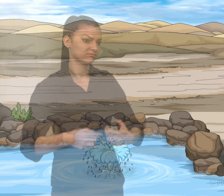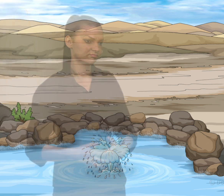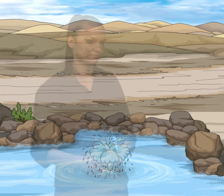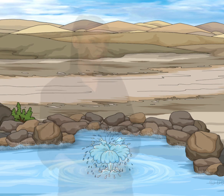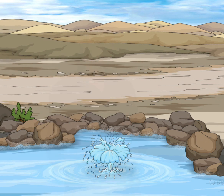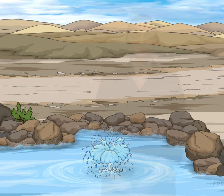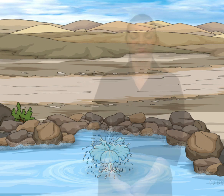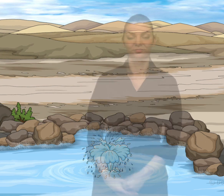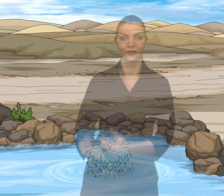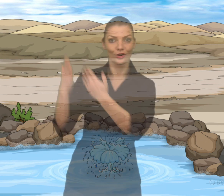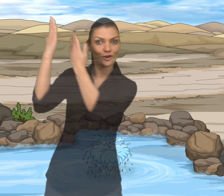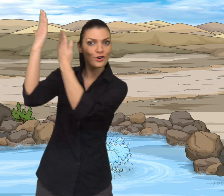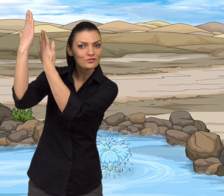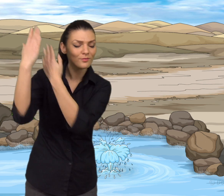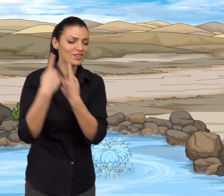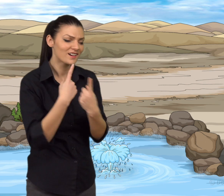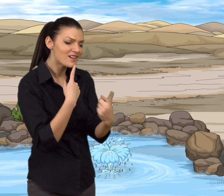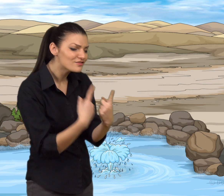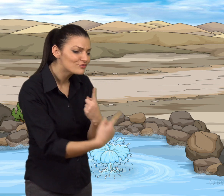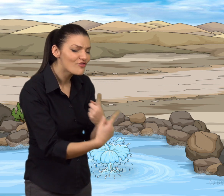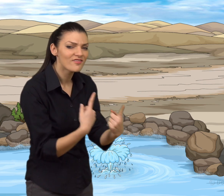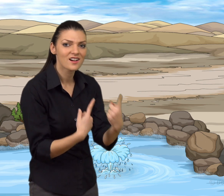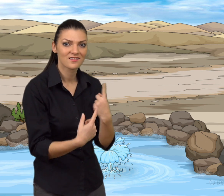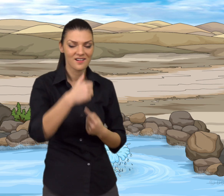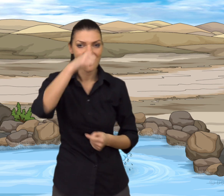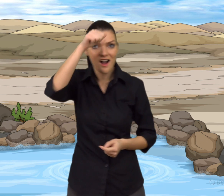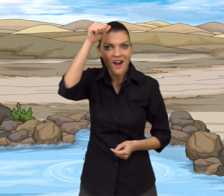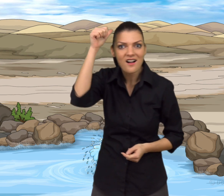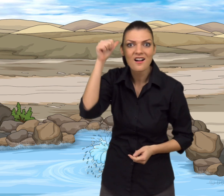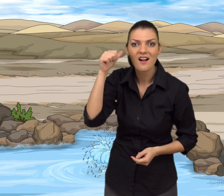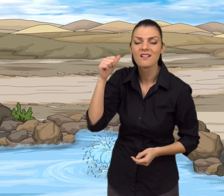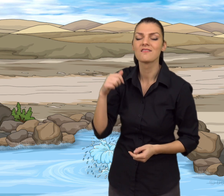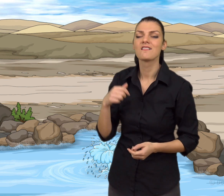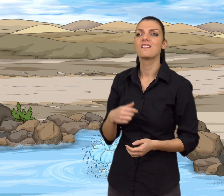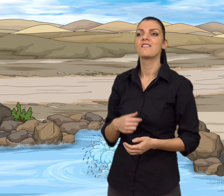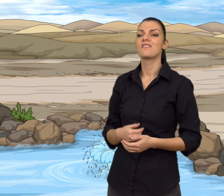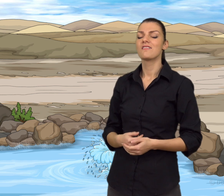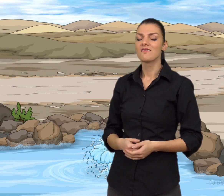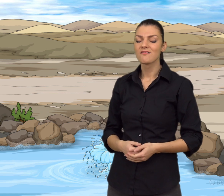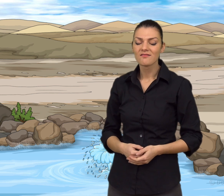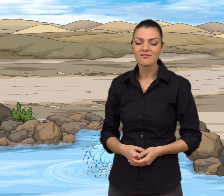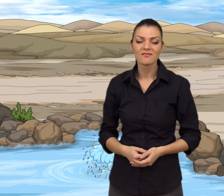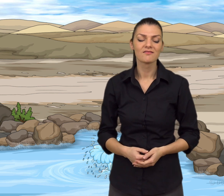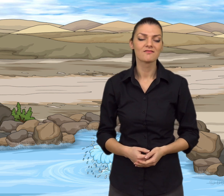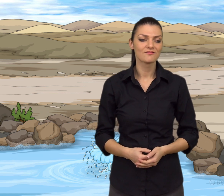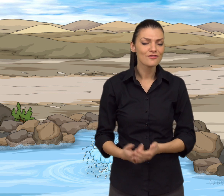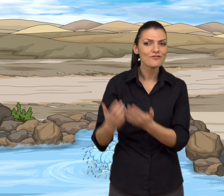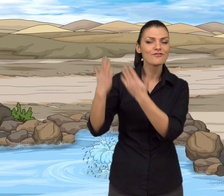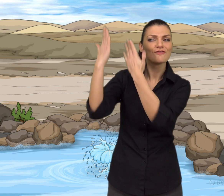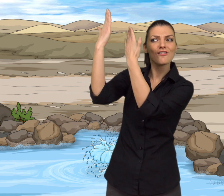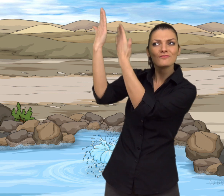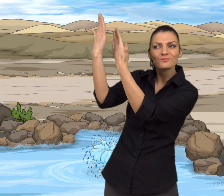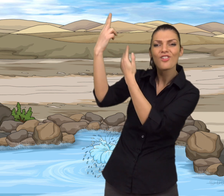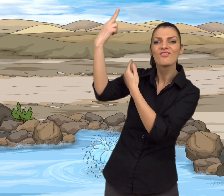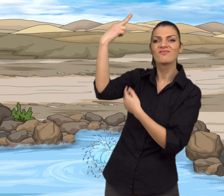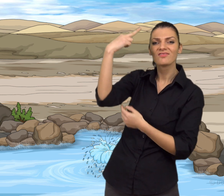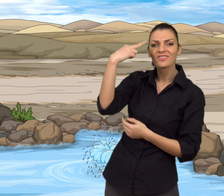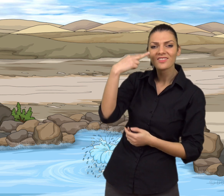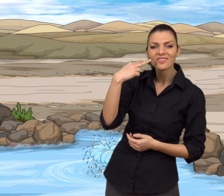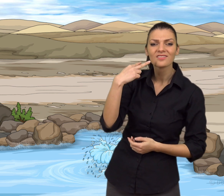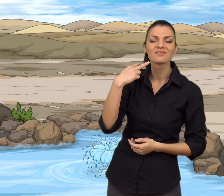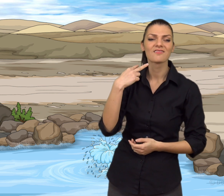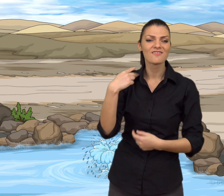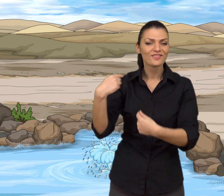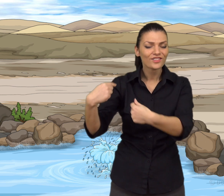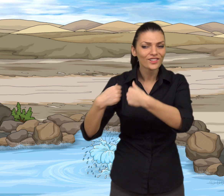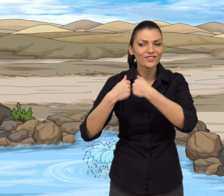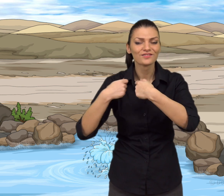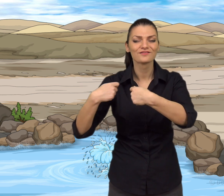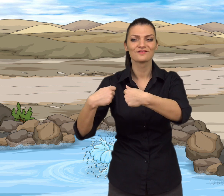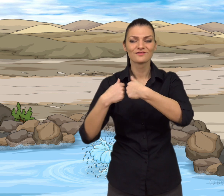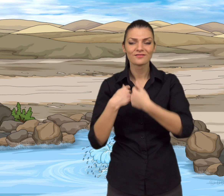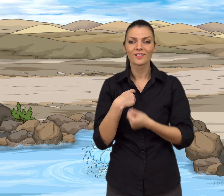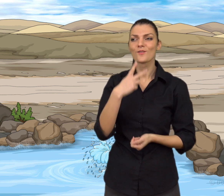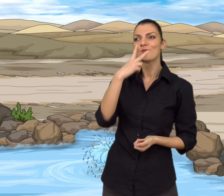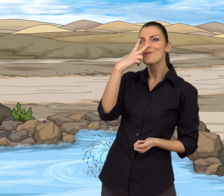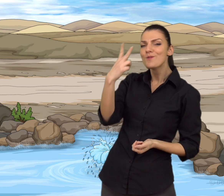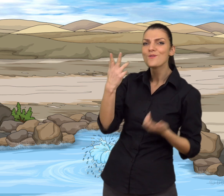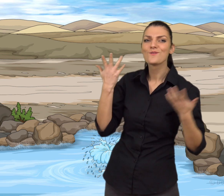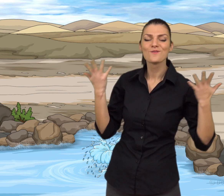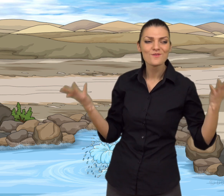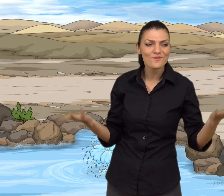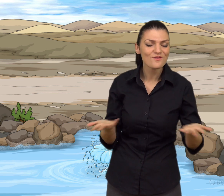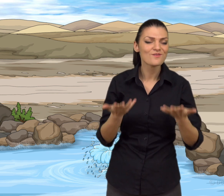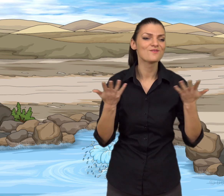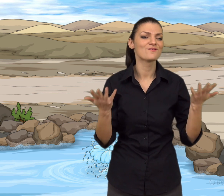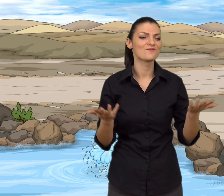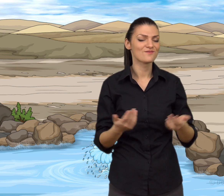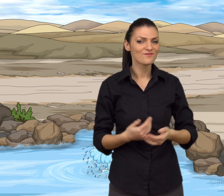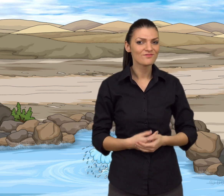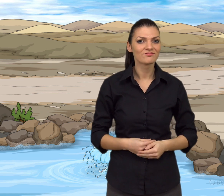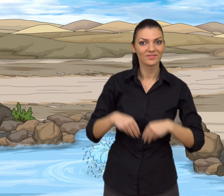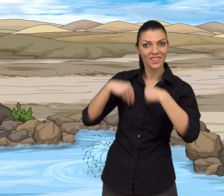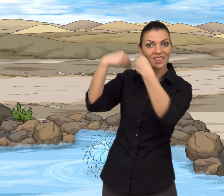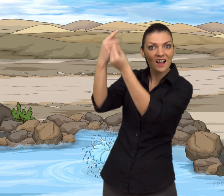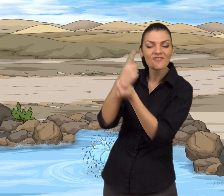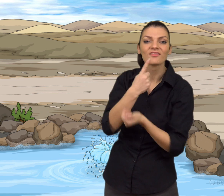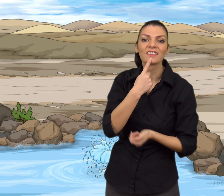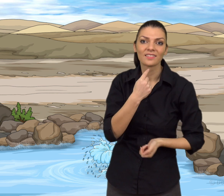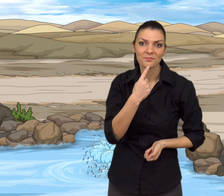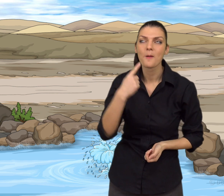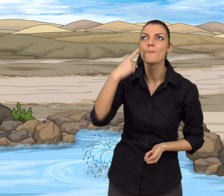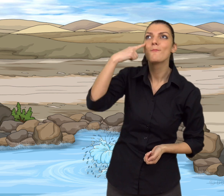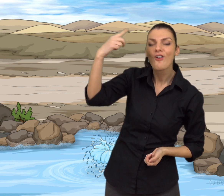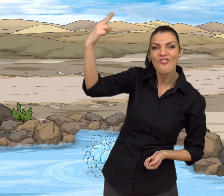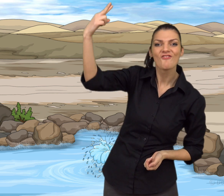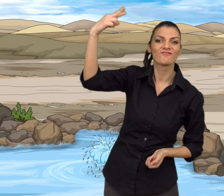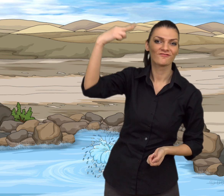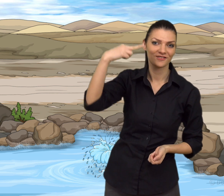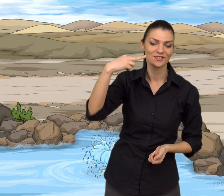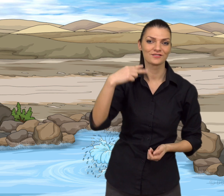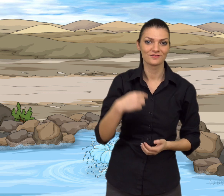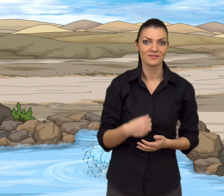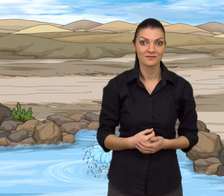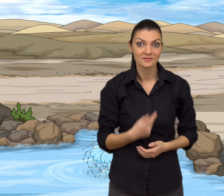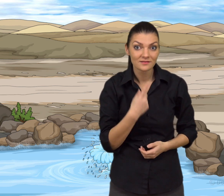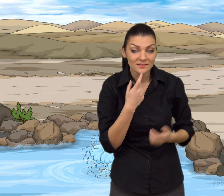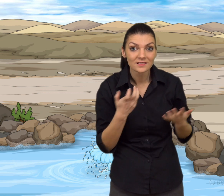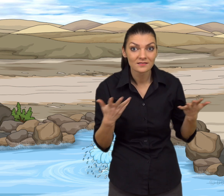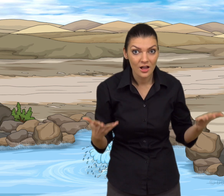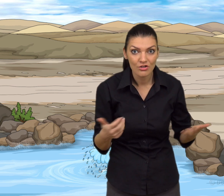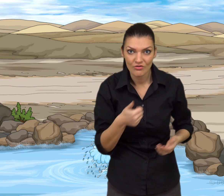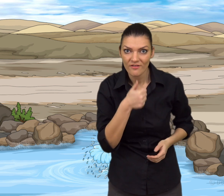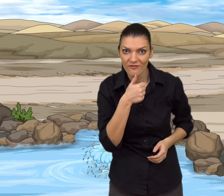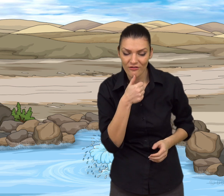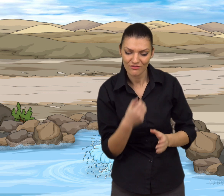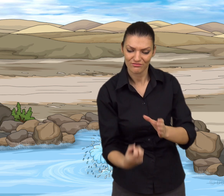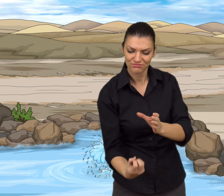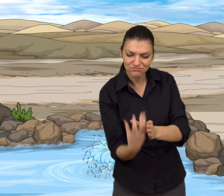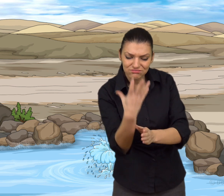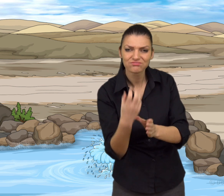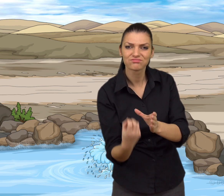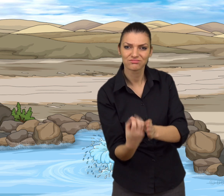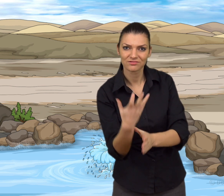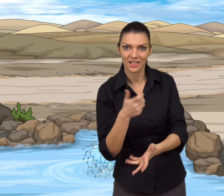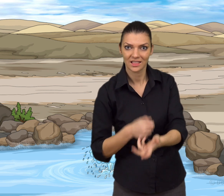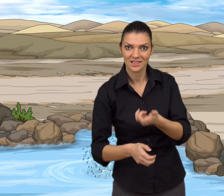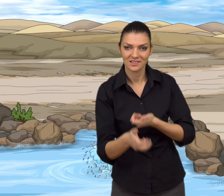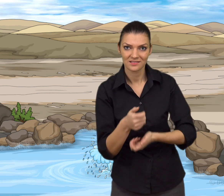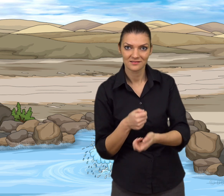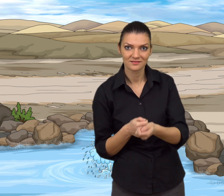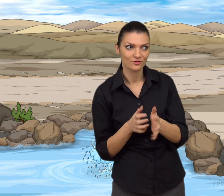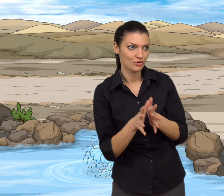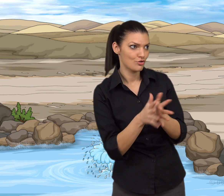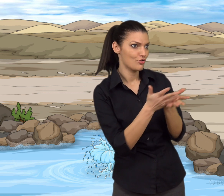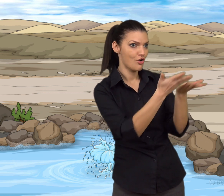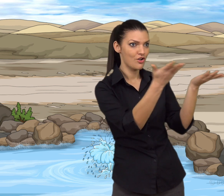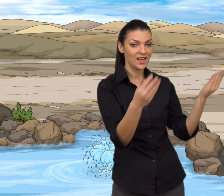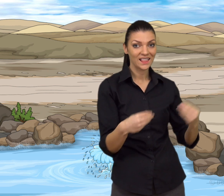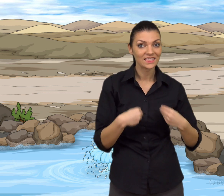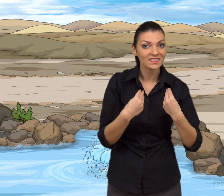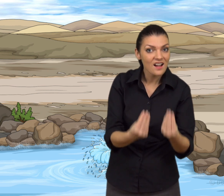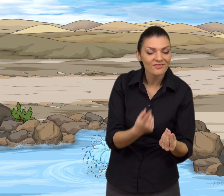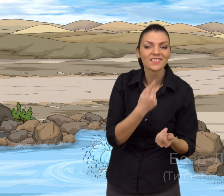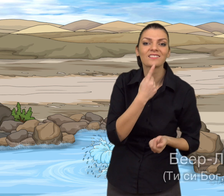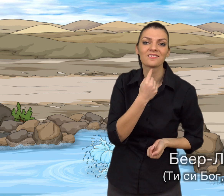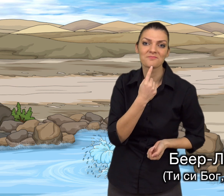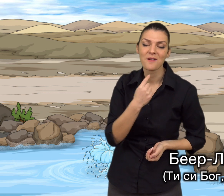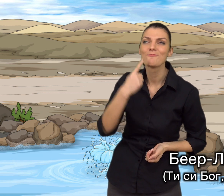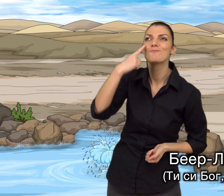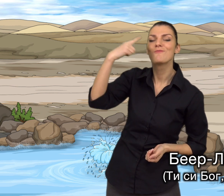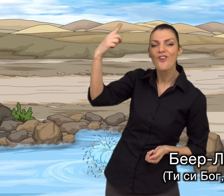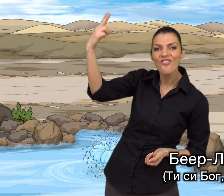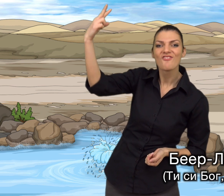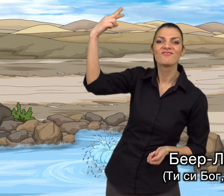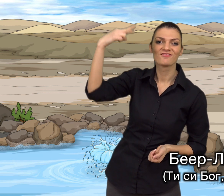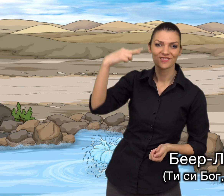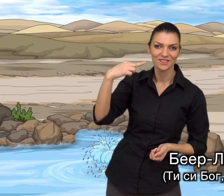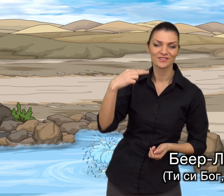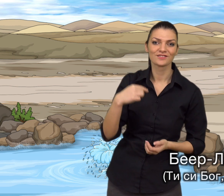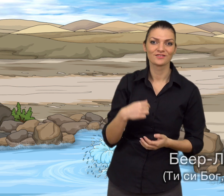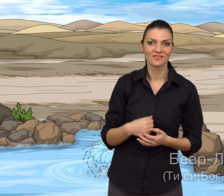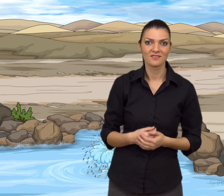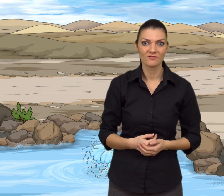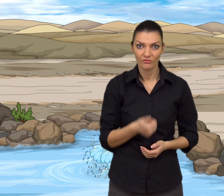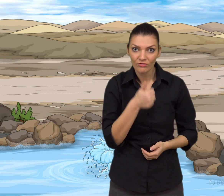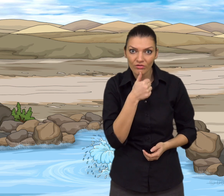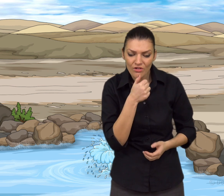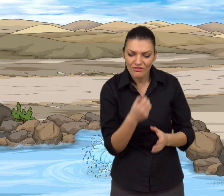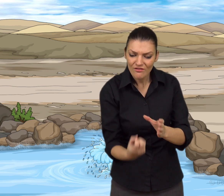So Hagar gave this name to the LORD who had spoken to her: “You are the God who sees me,” for she said, “Here I have seen the One who sees me!”